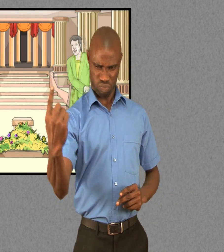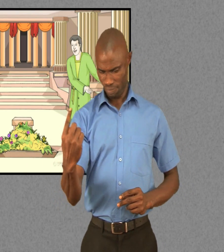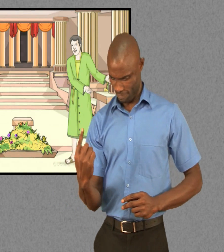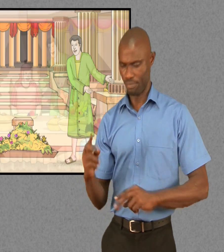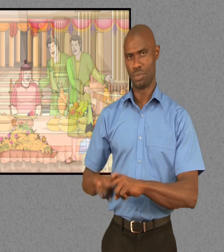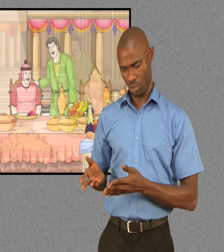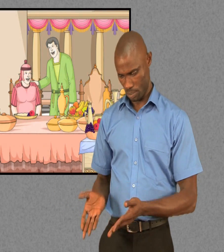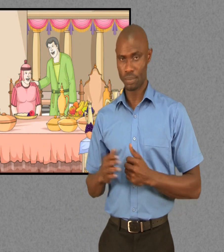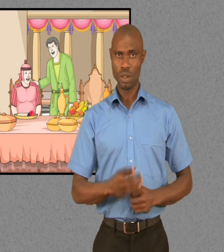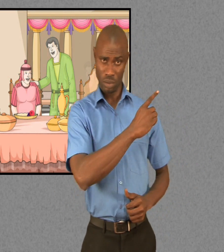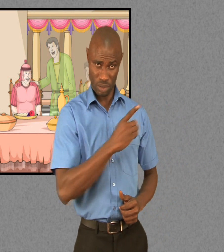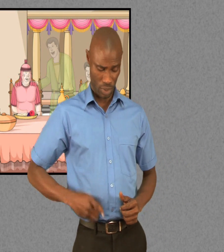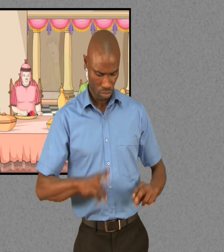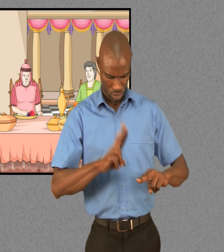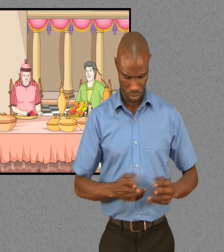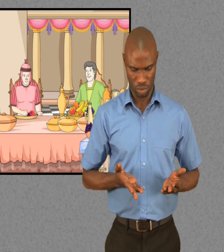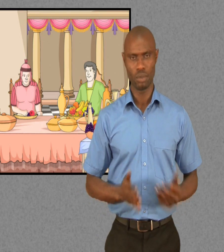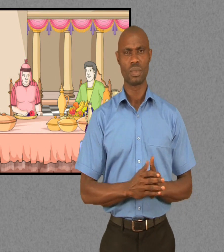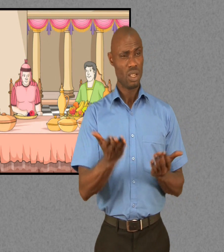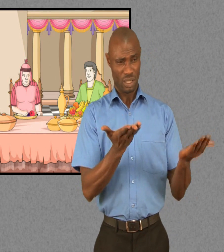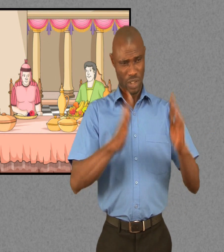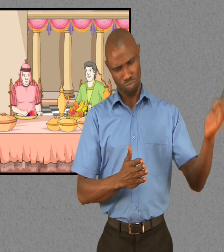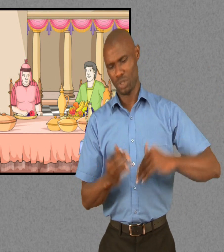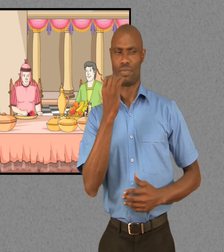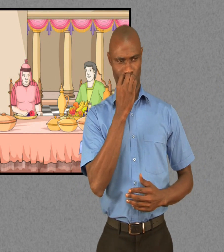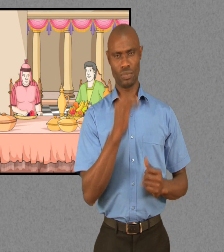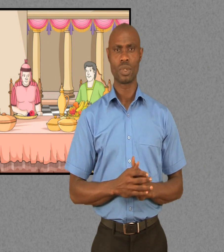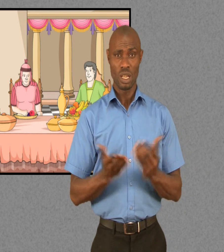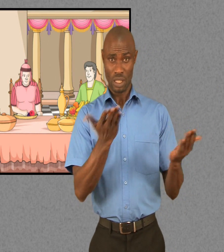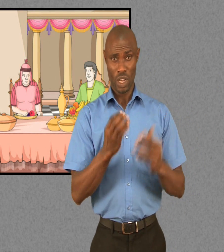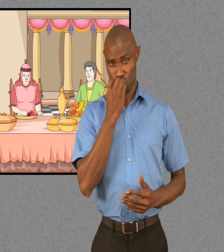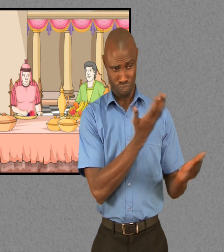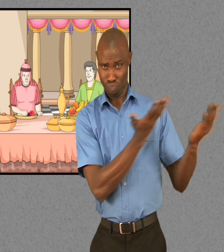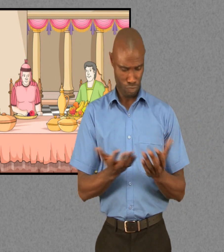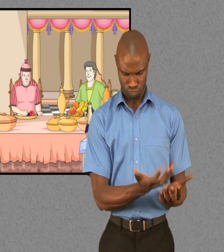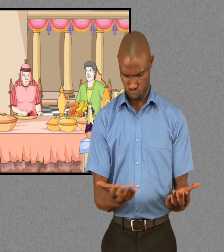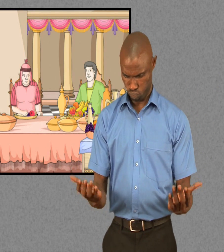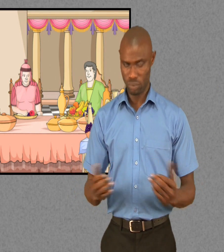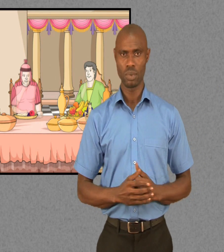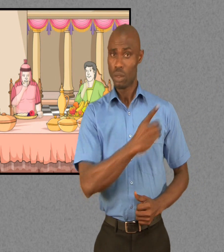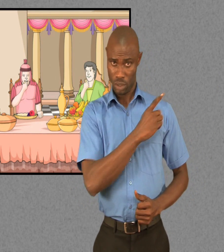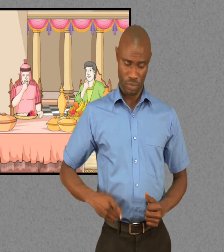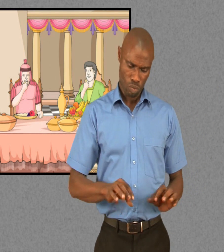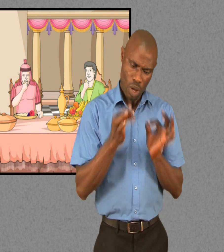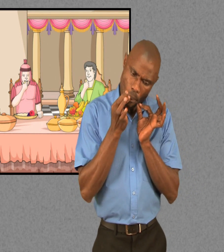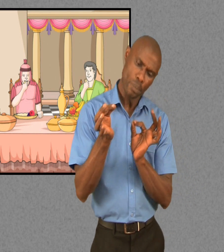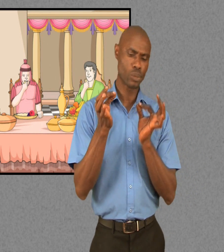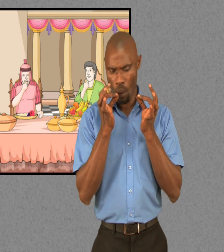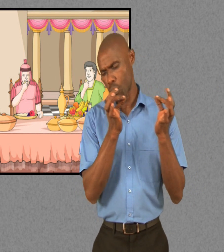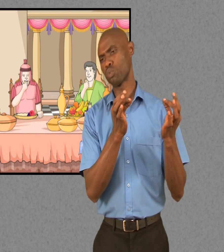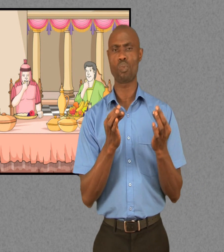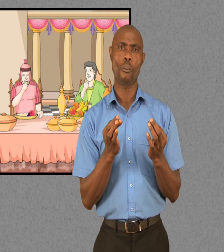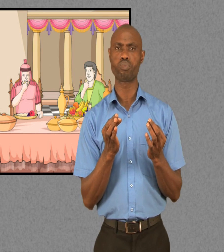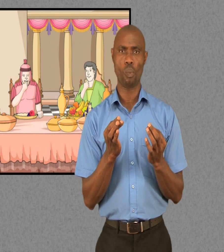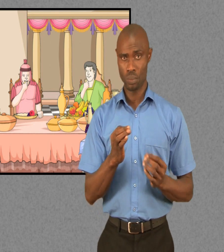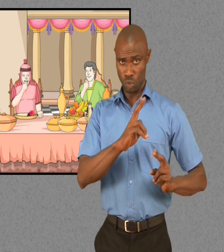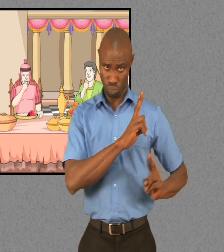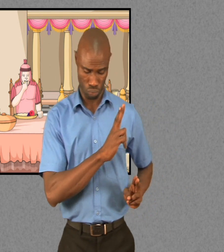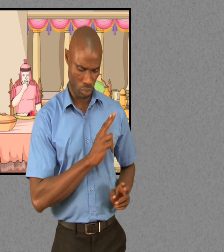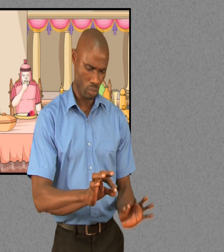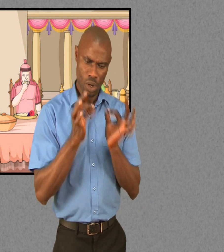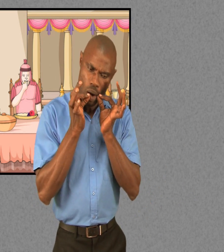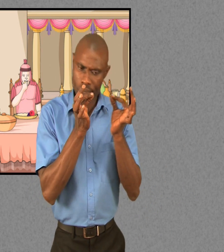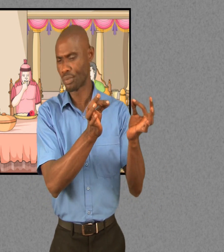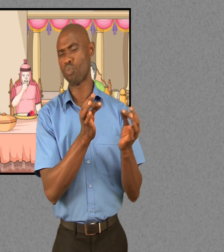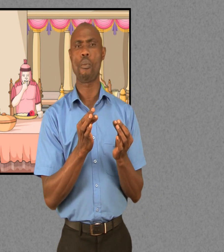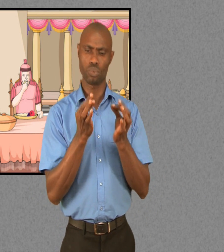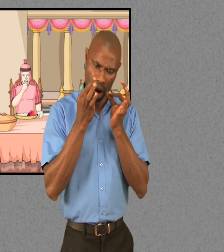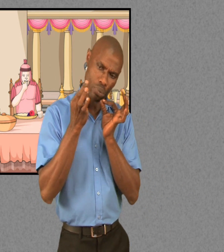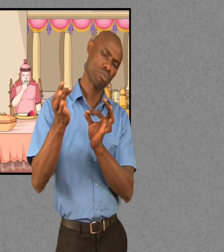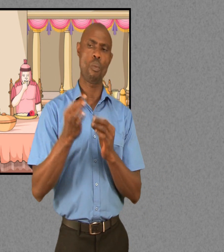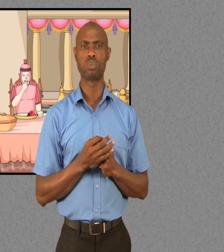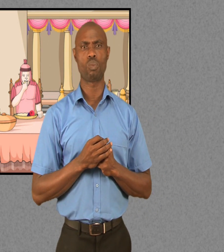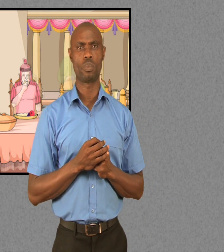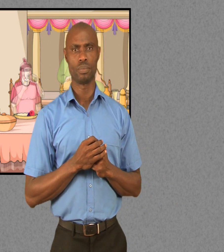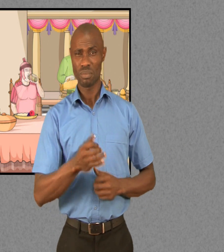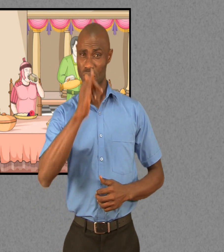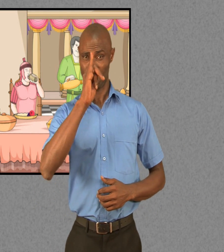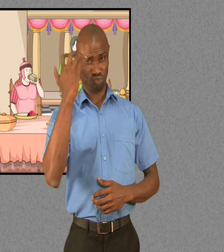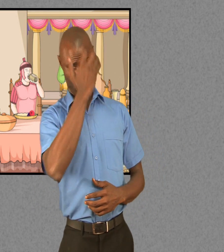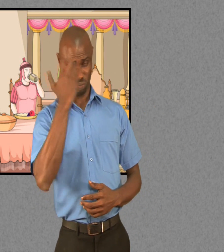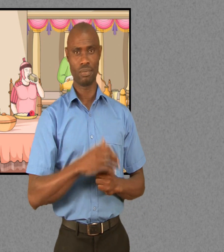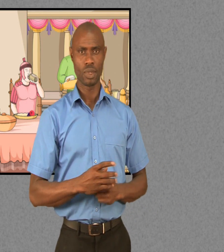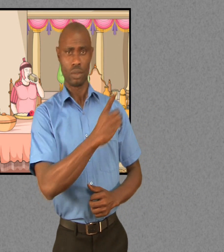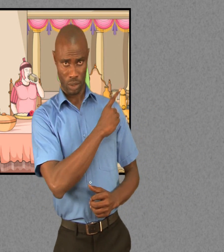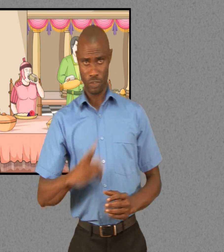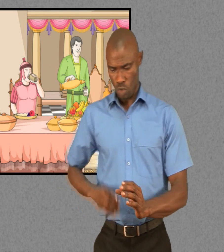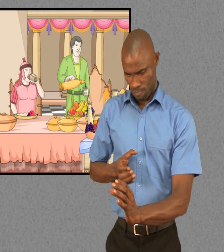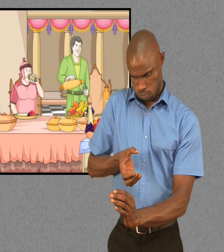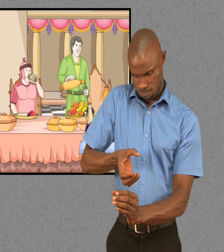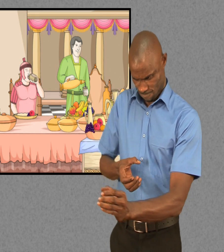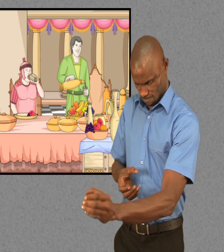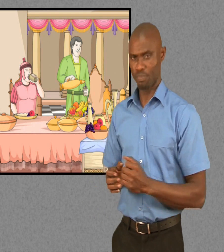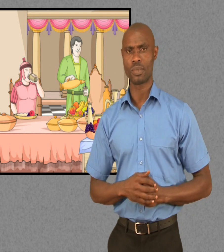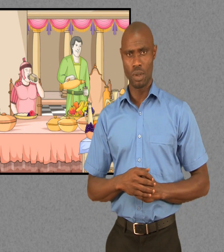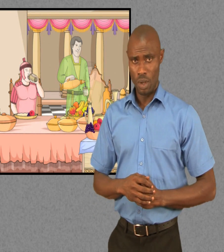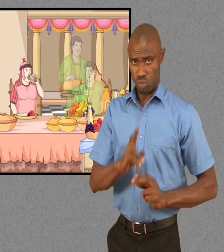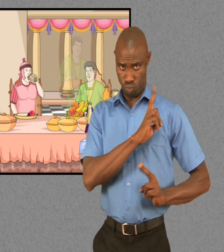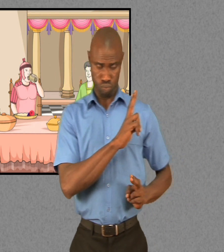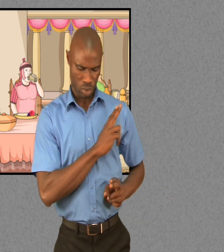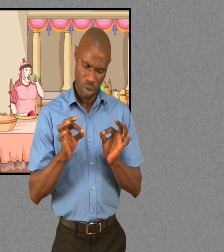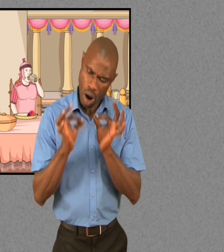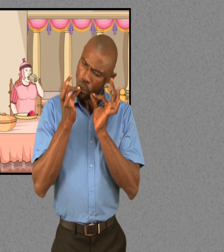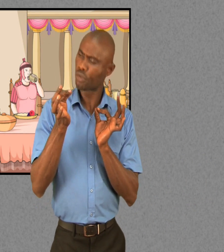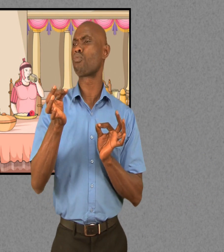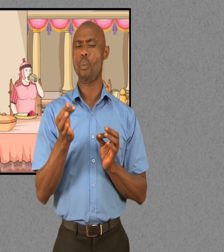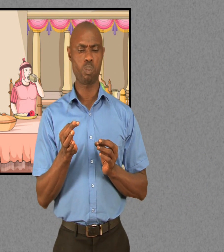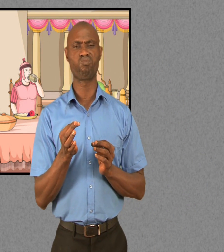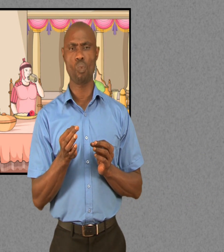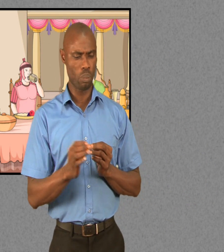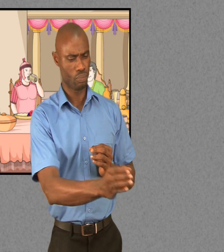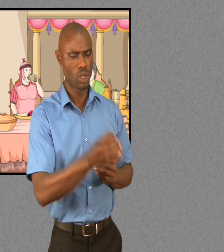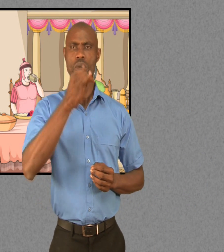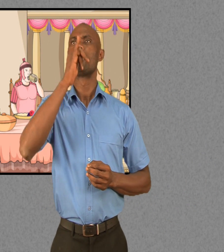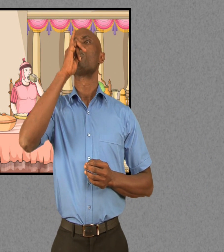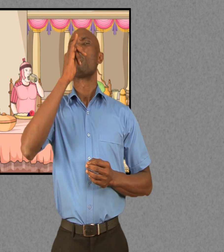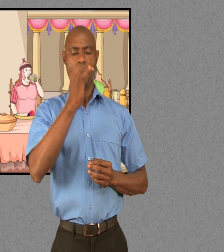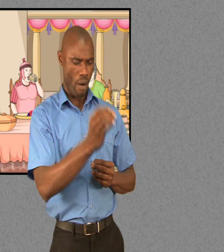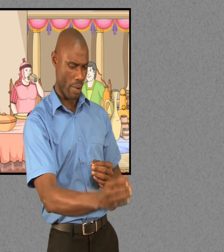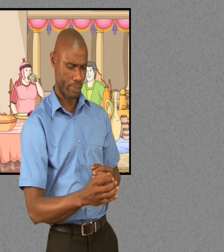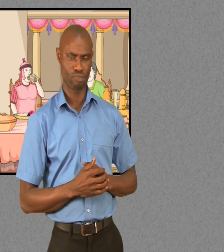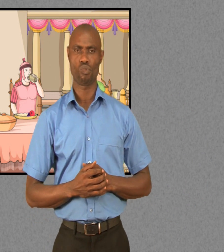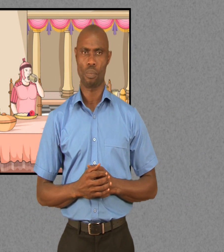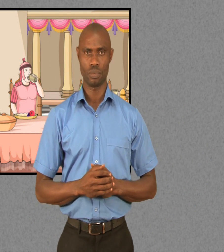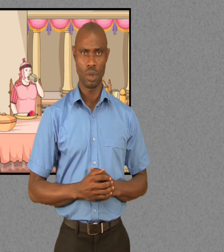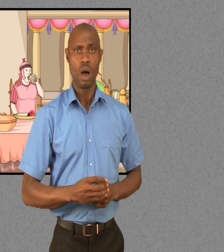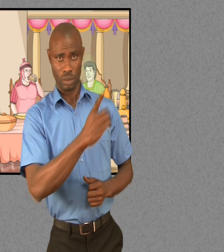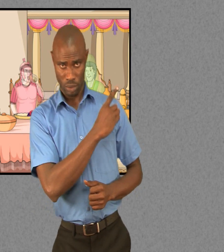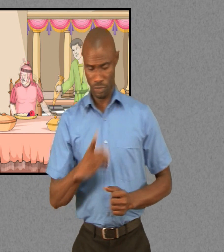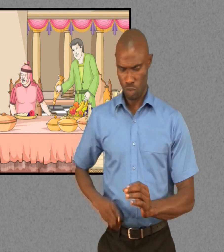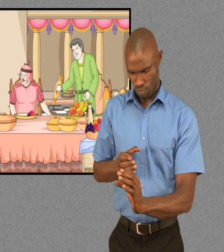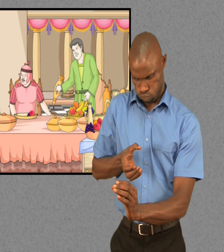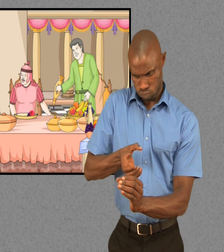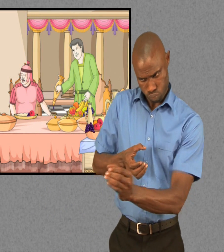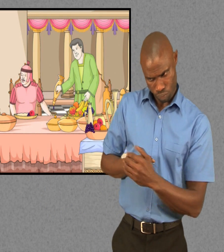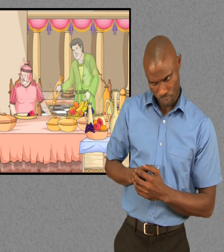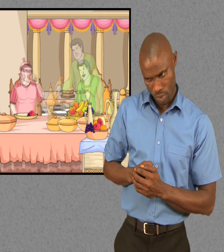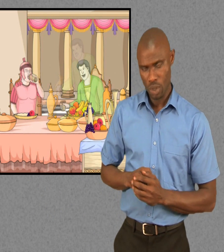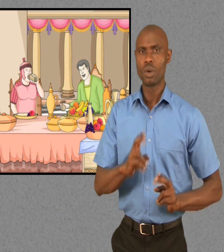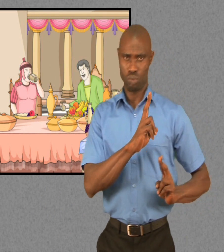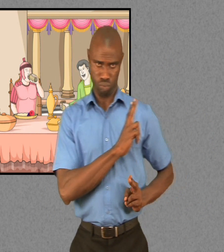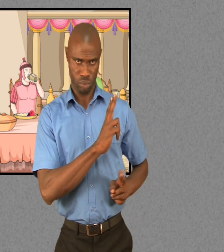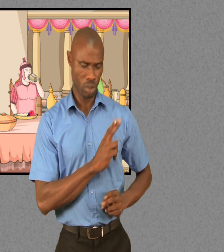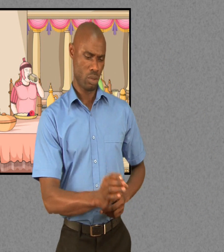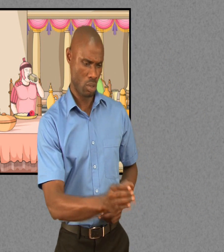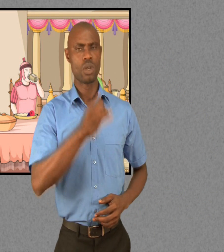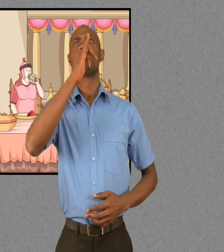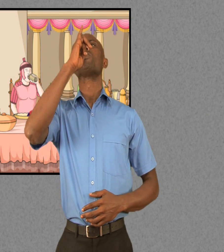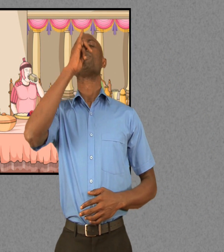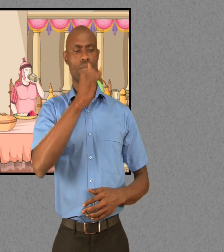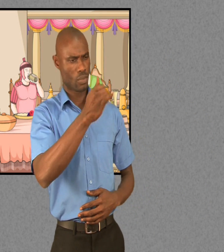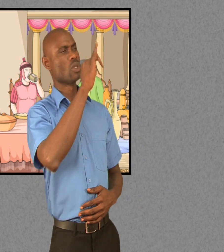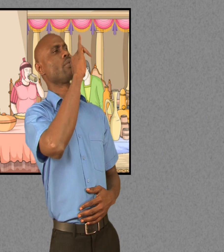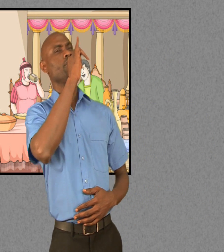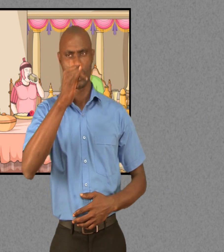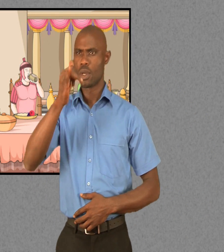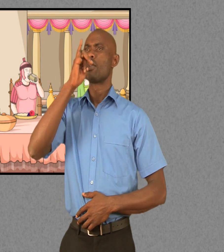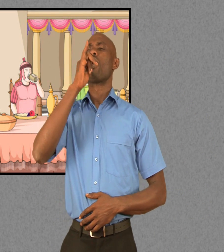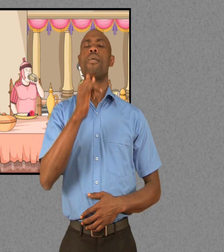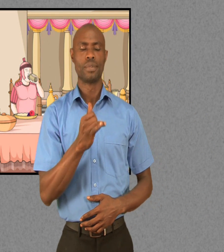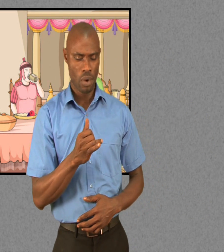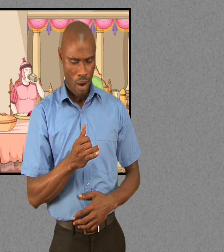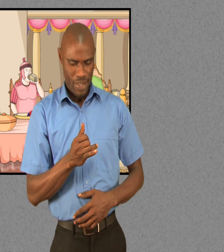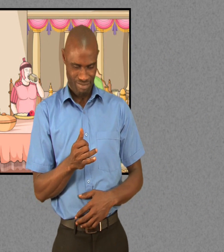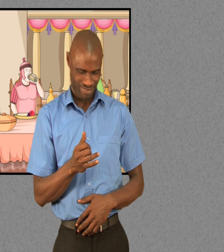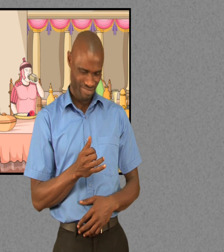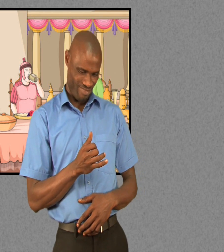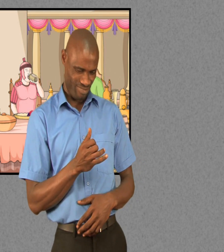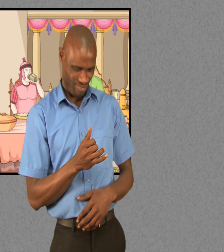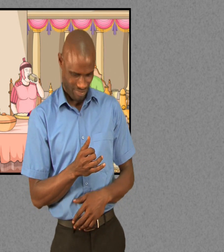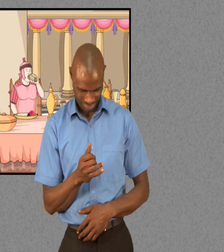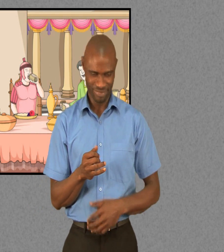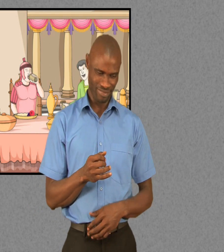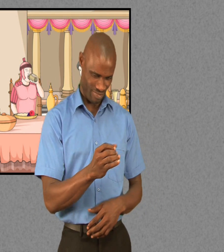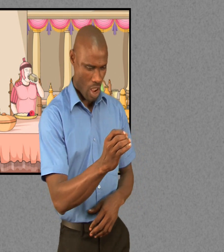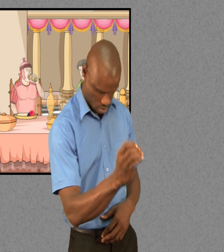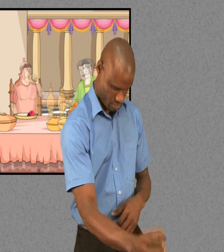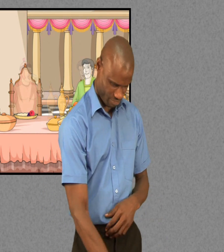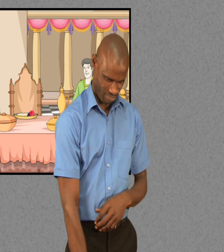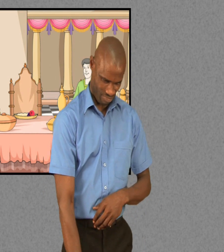Then David invited Uriah to eat and drink with him, and he got Uriah drunk.